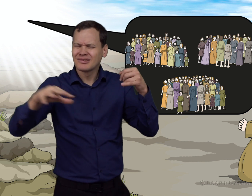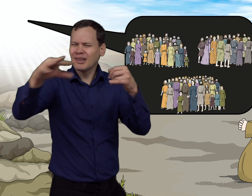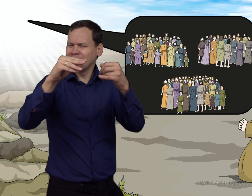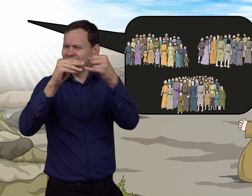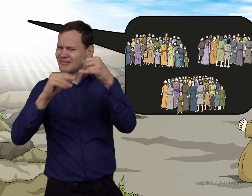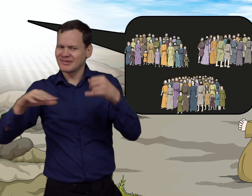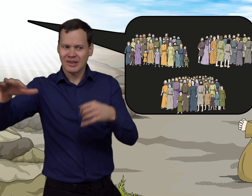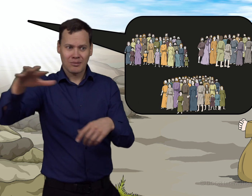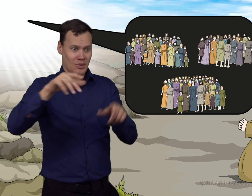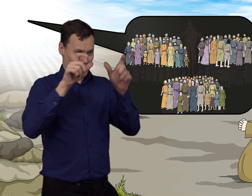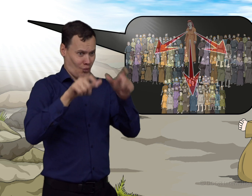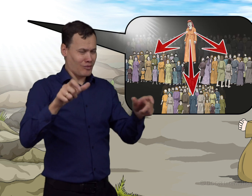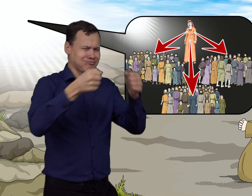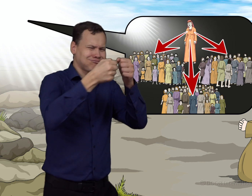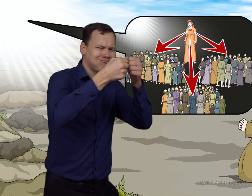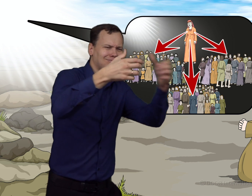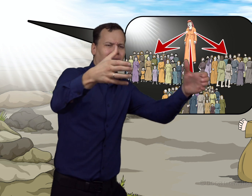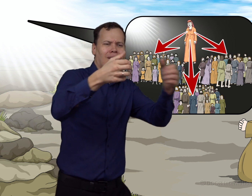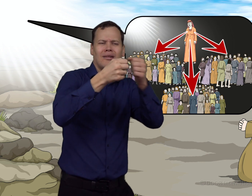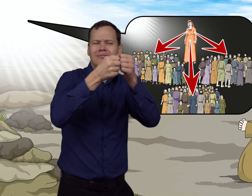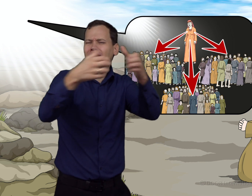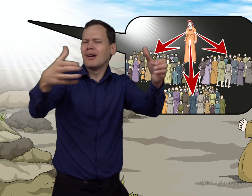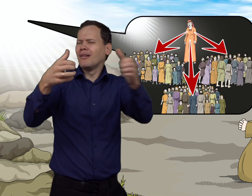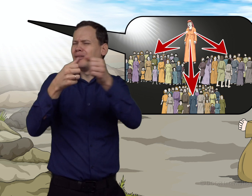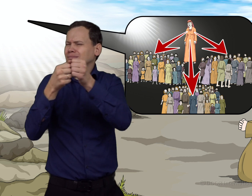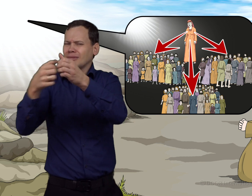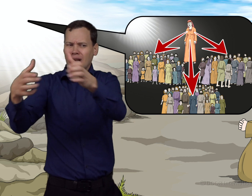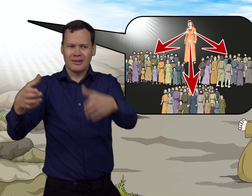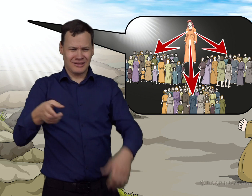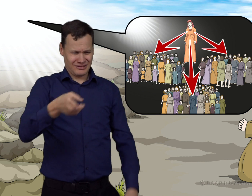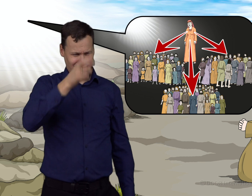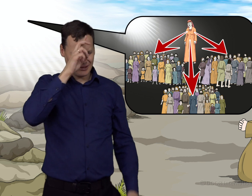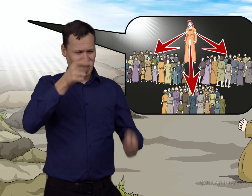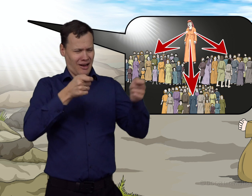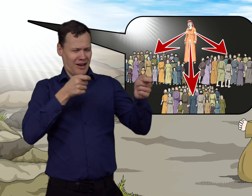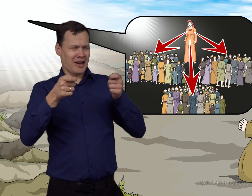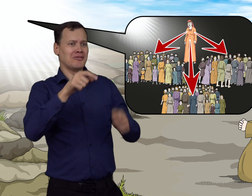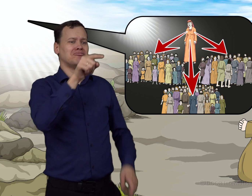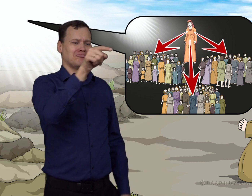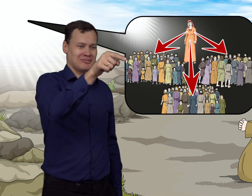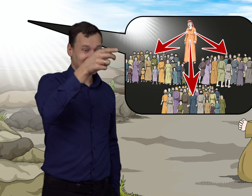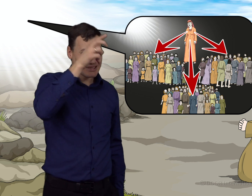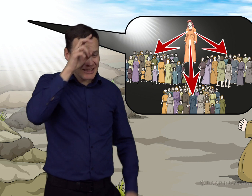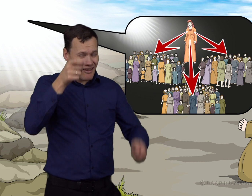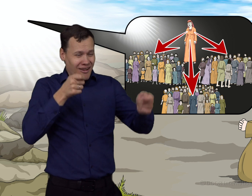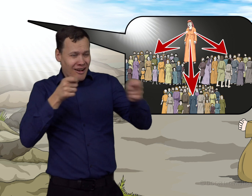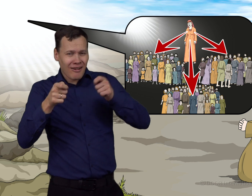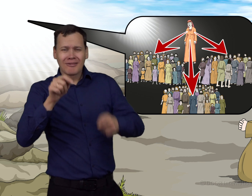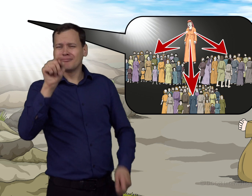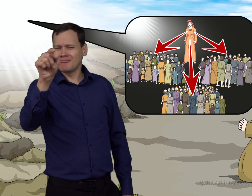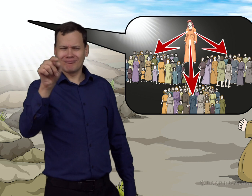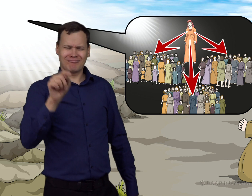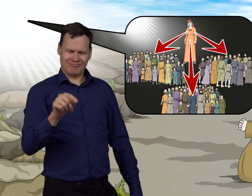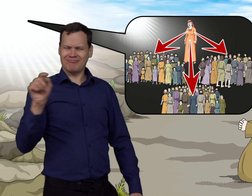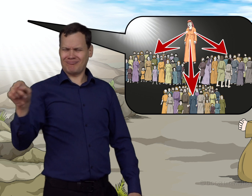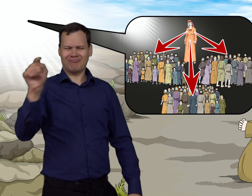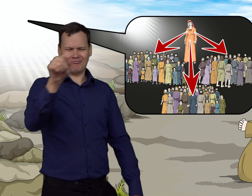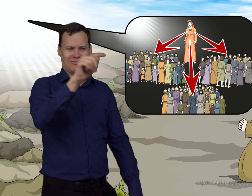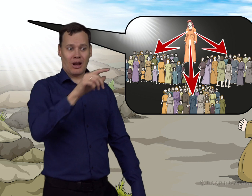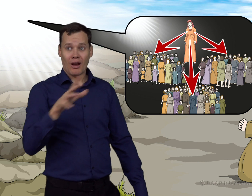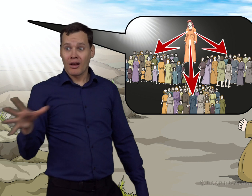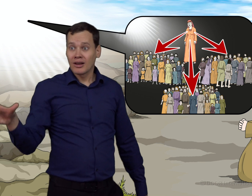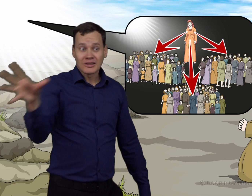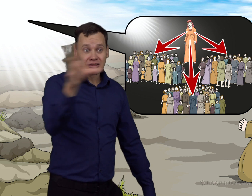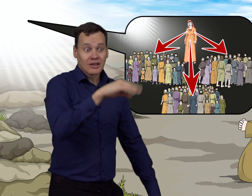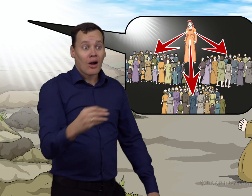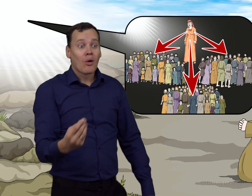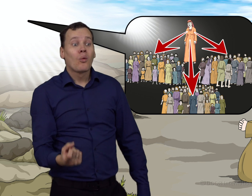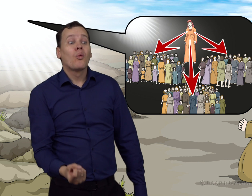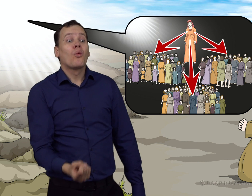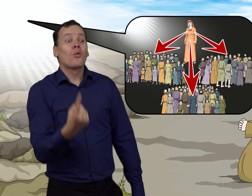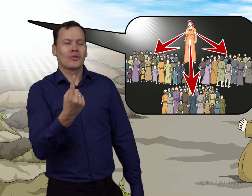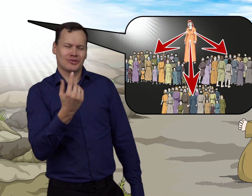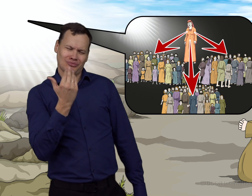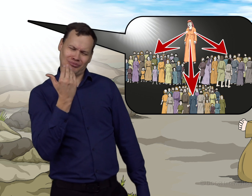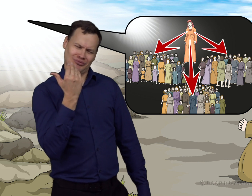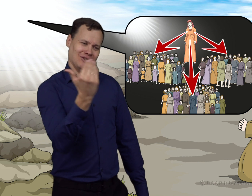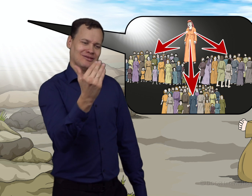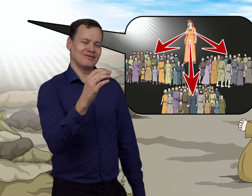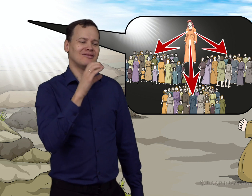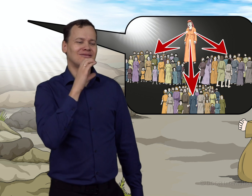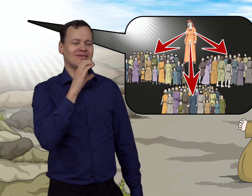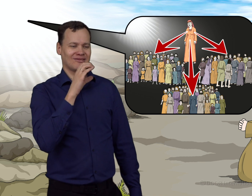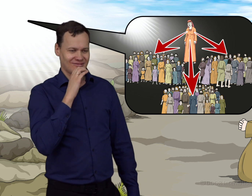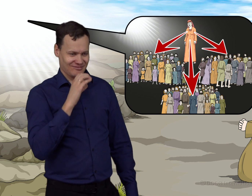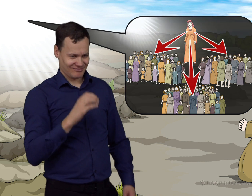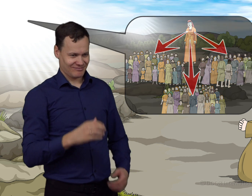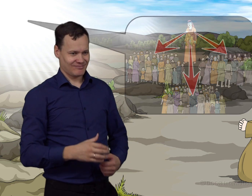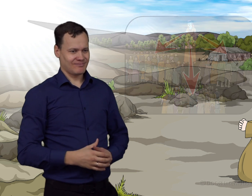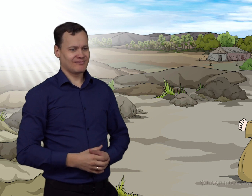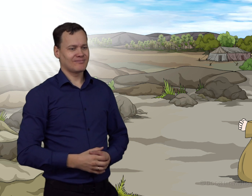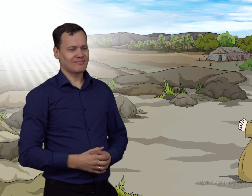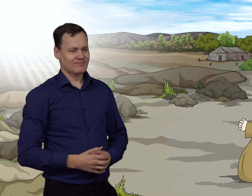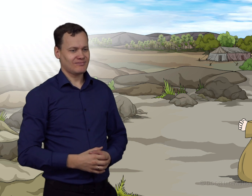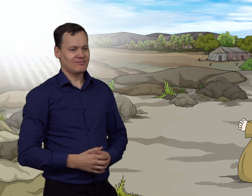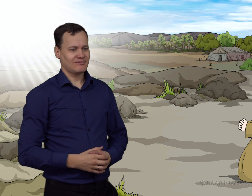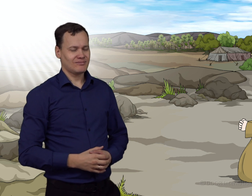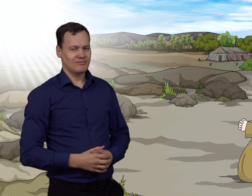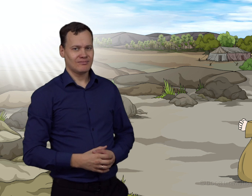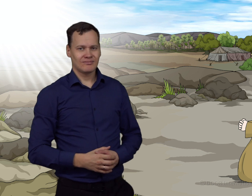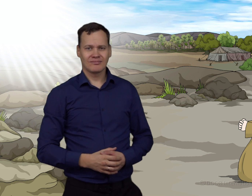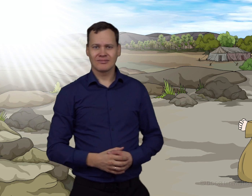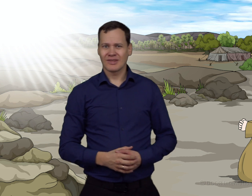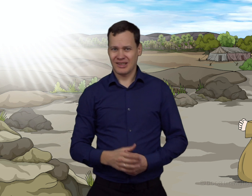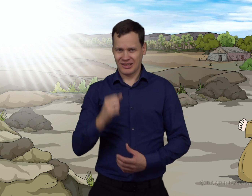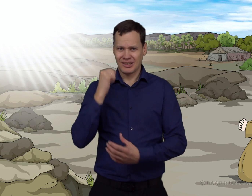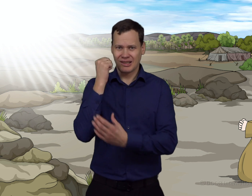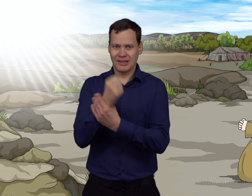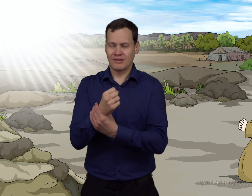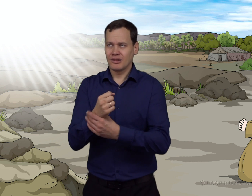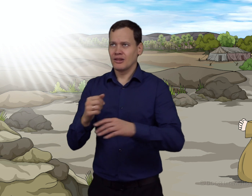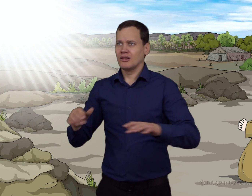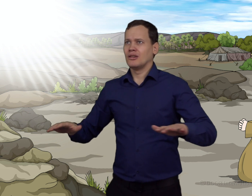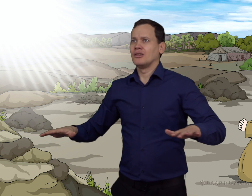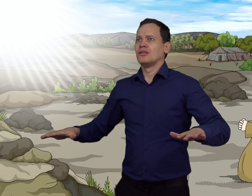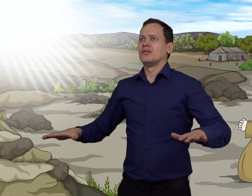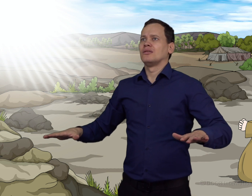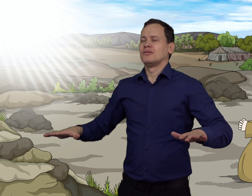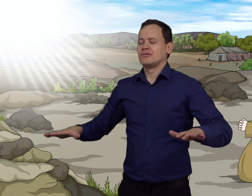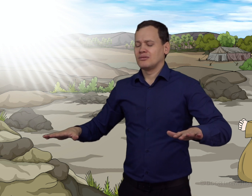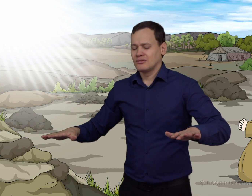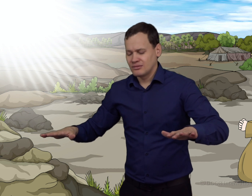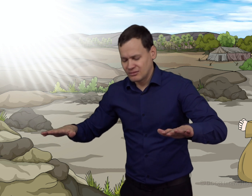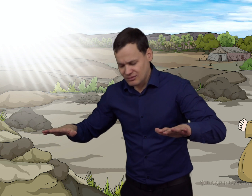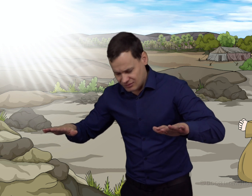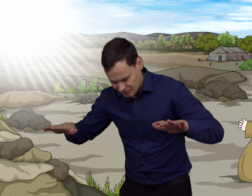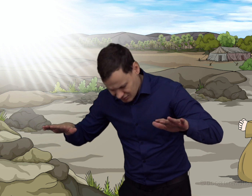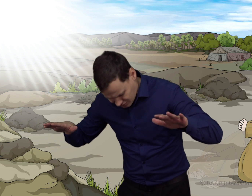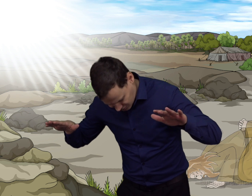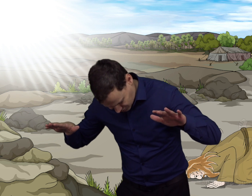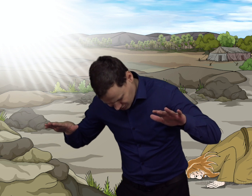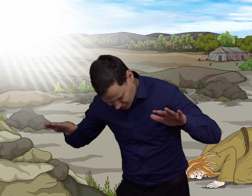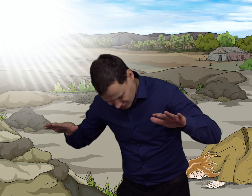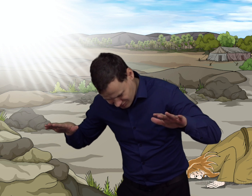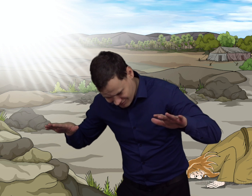kings of peoples will descend from her.”